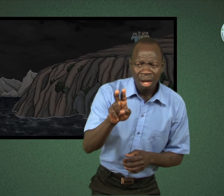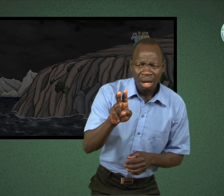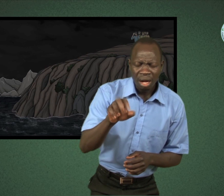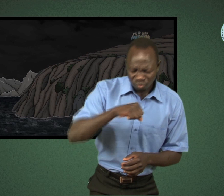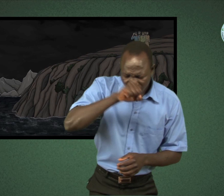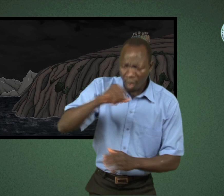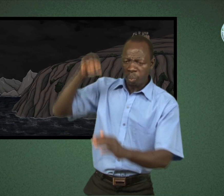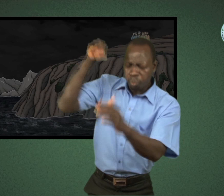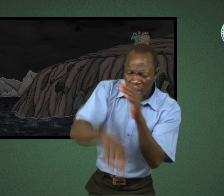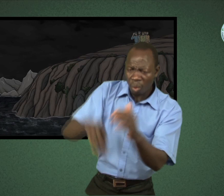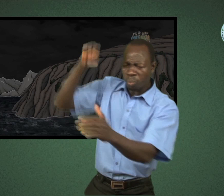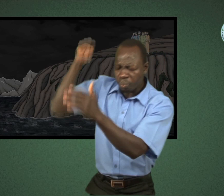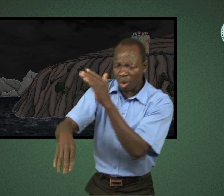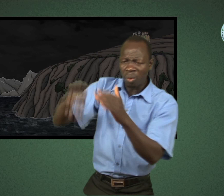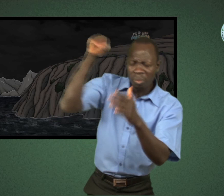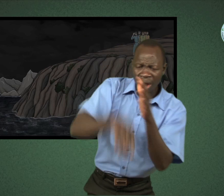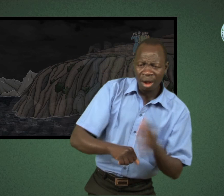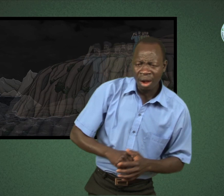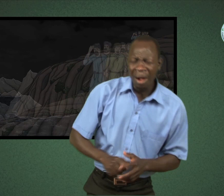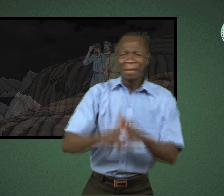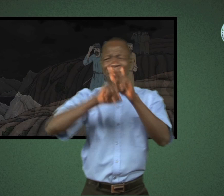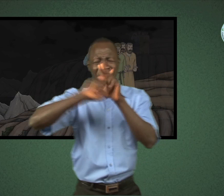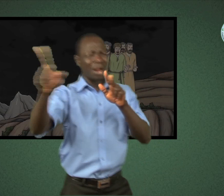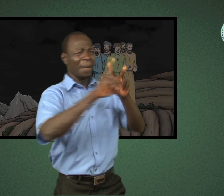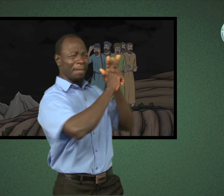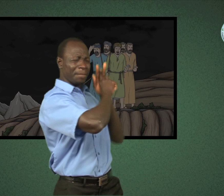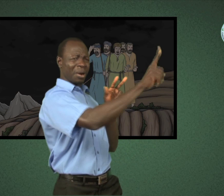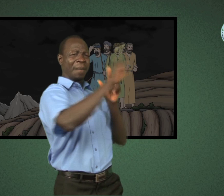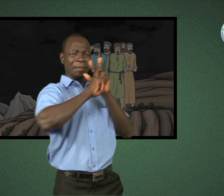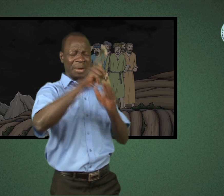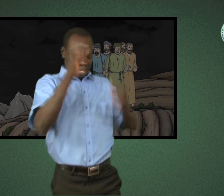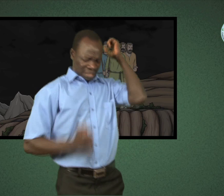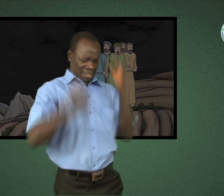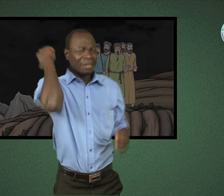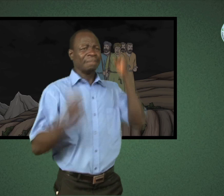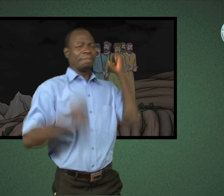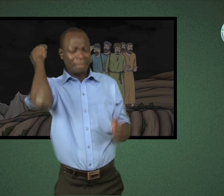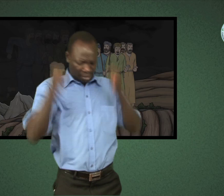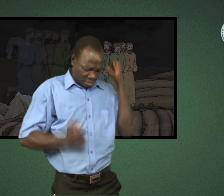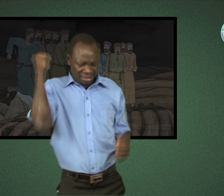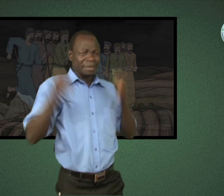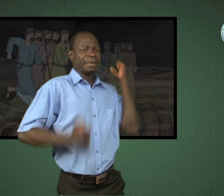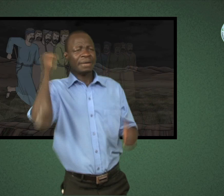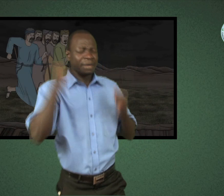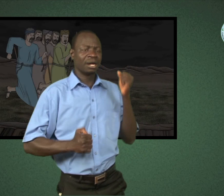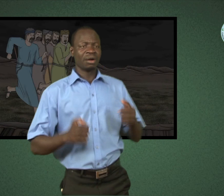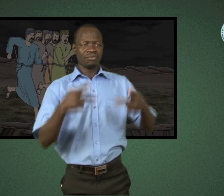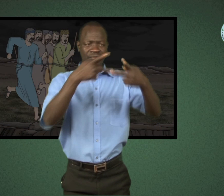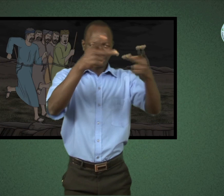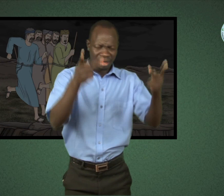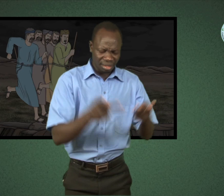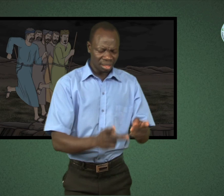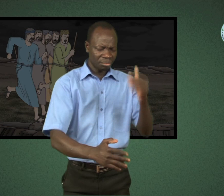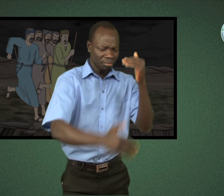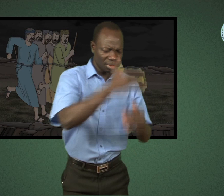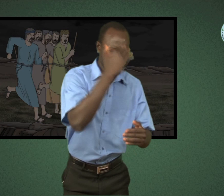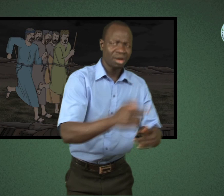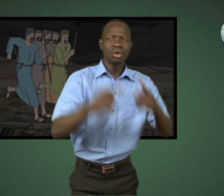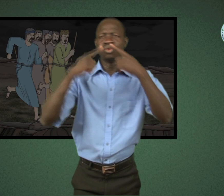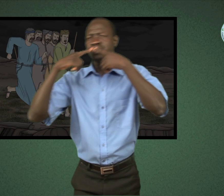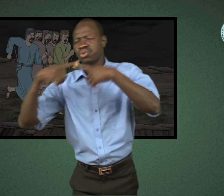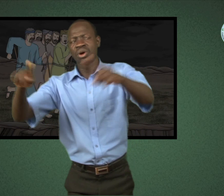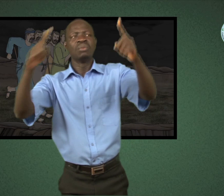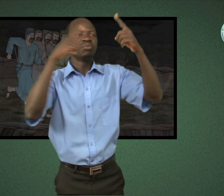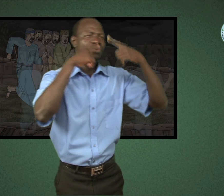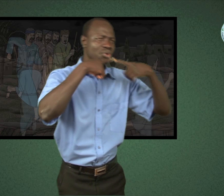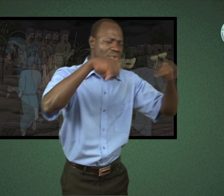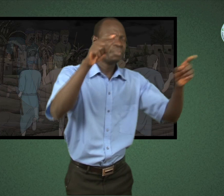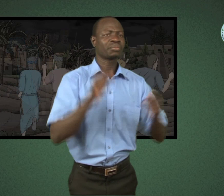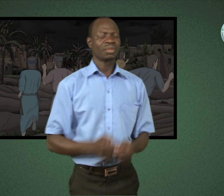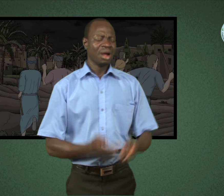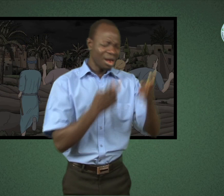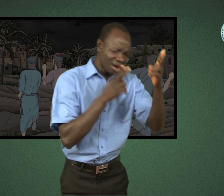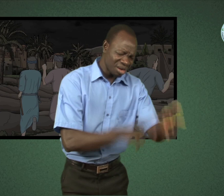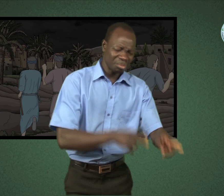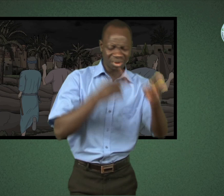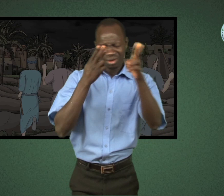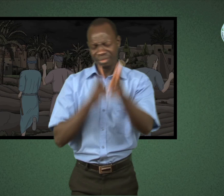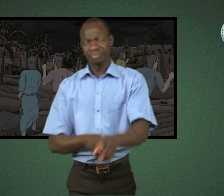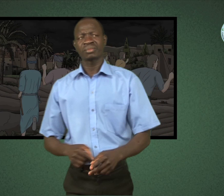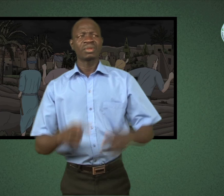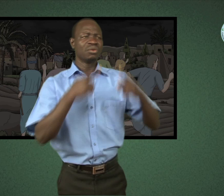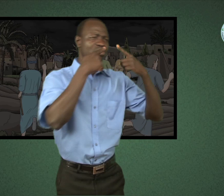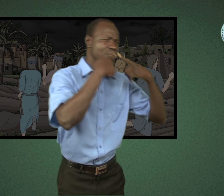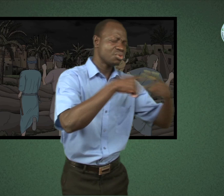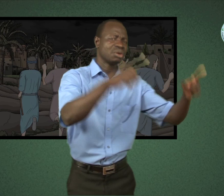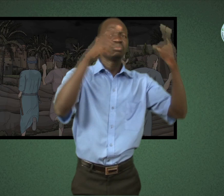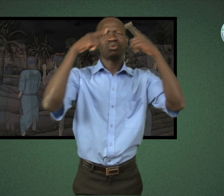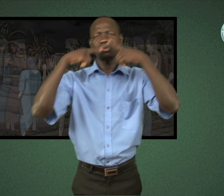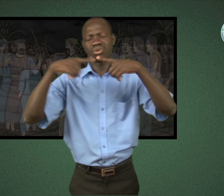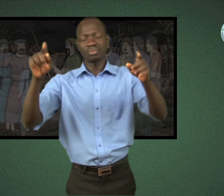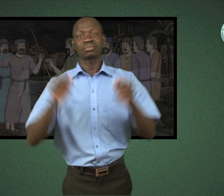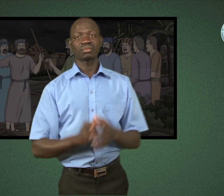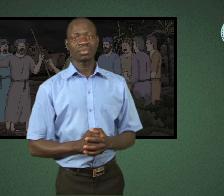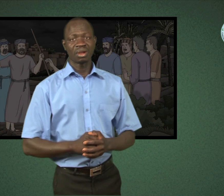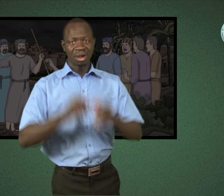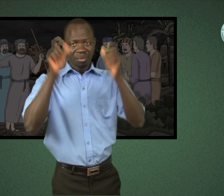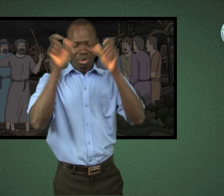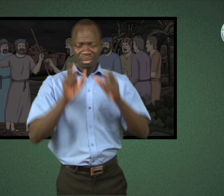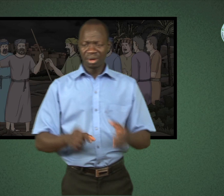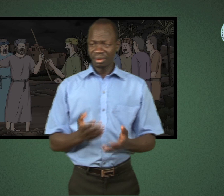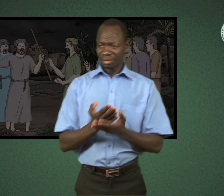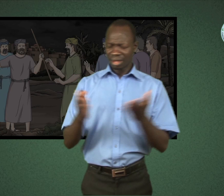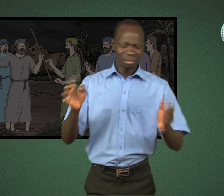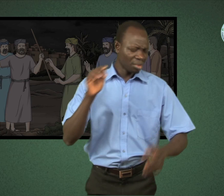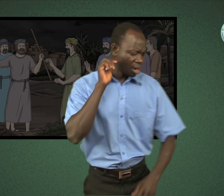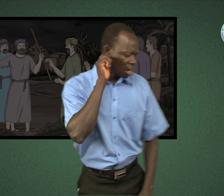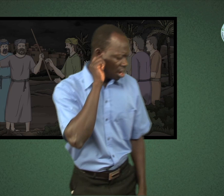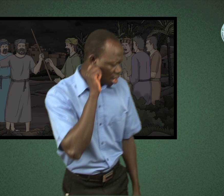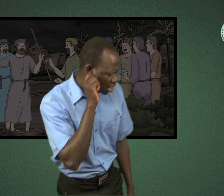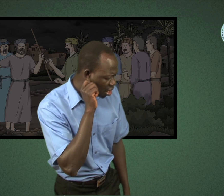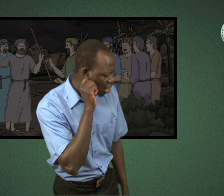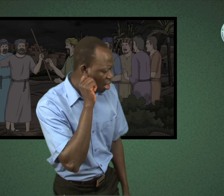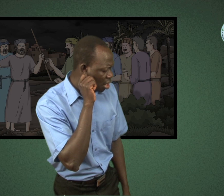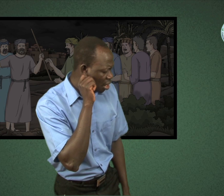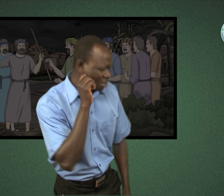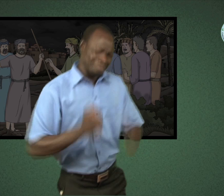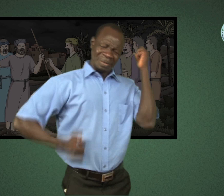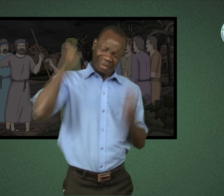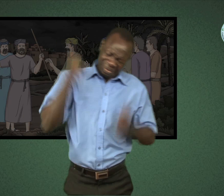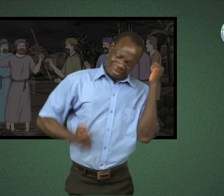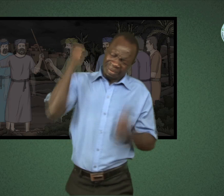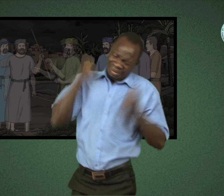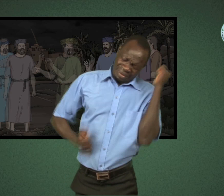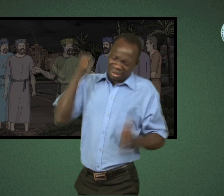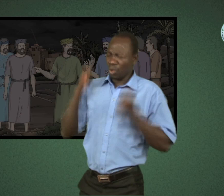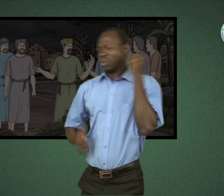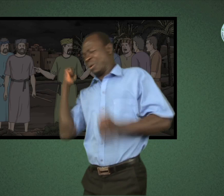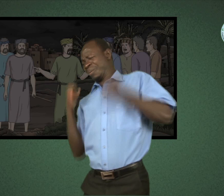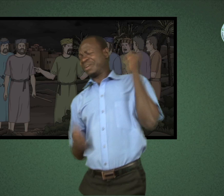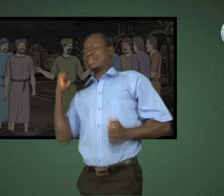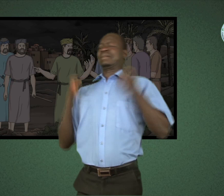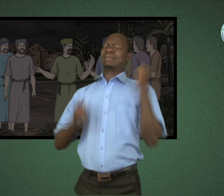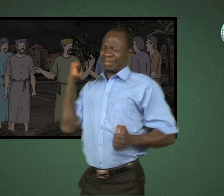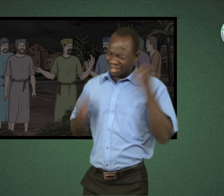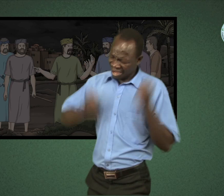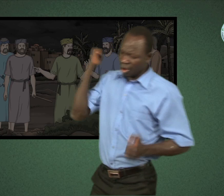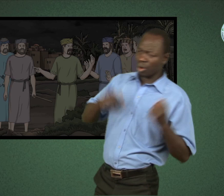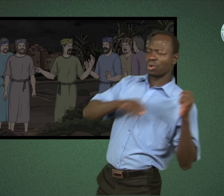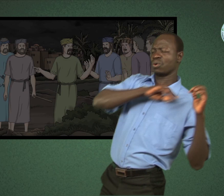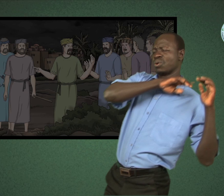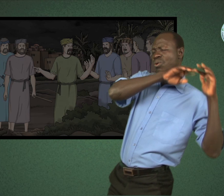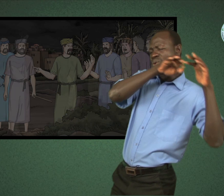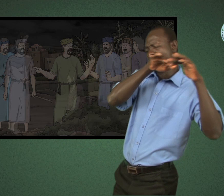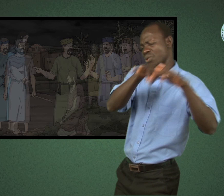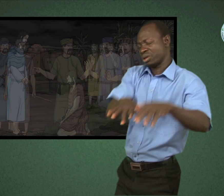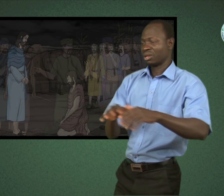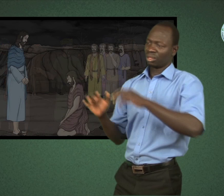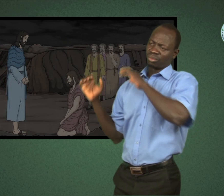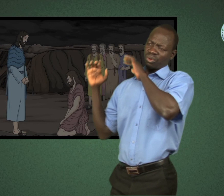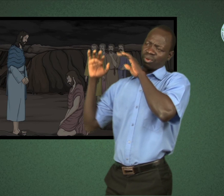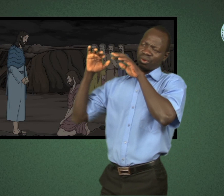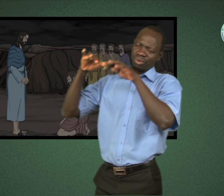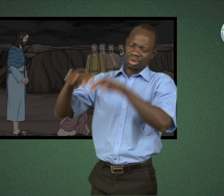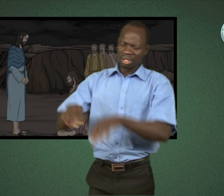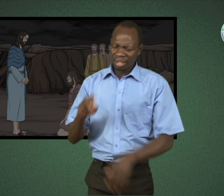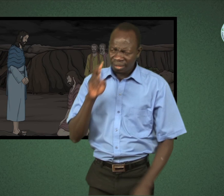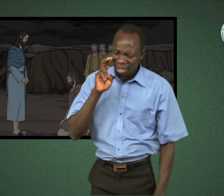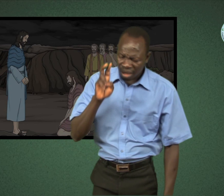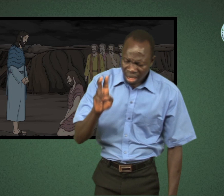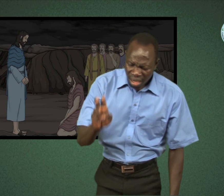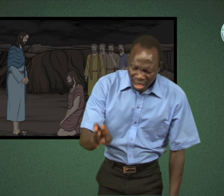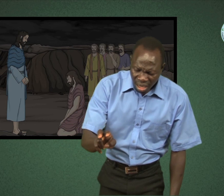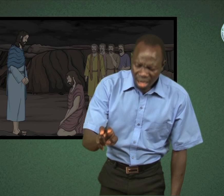Those tending the pigs ran off and reported this in the town and countryside, and the people went out to see what had happened.